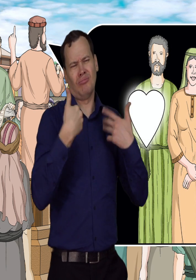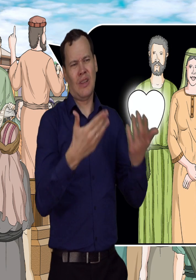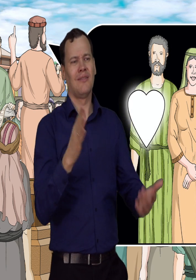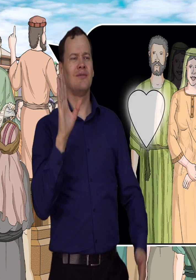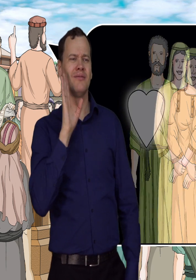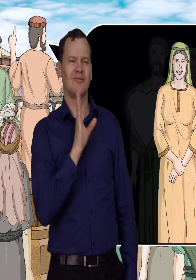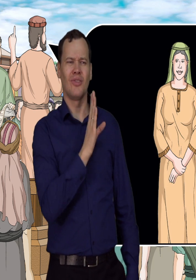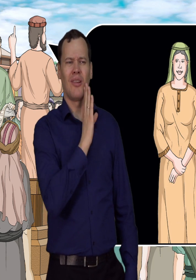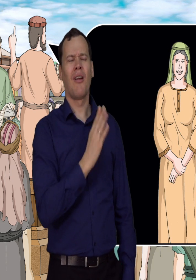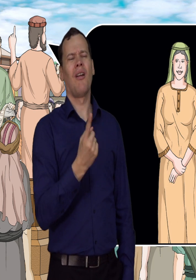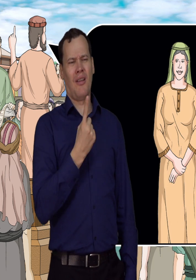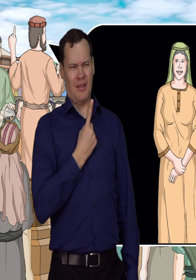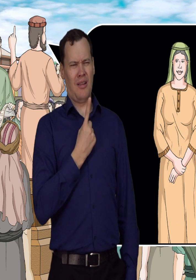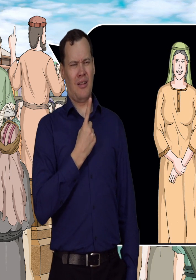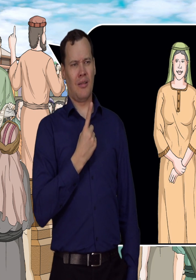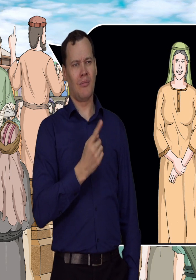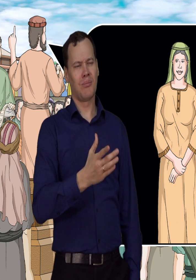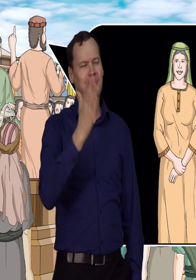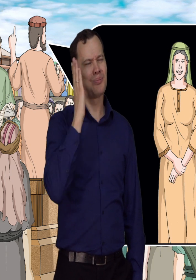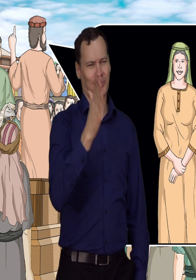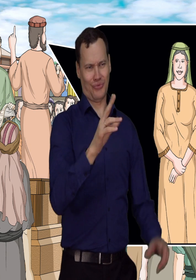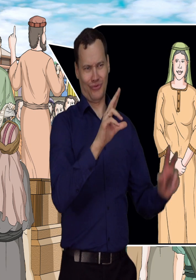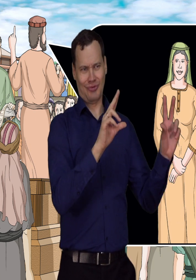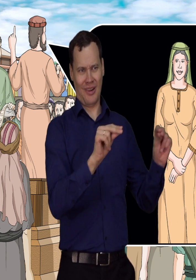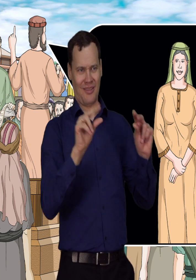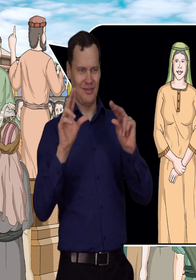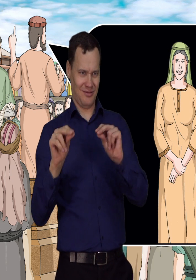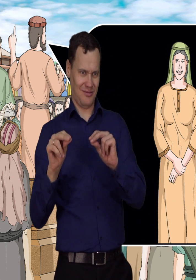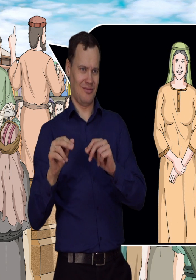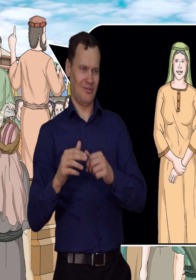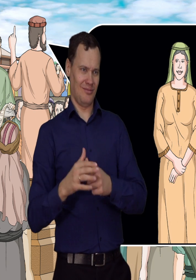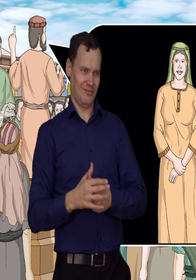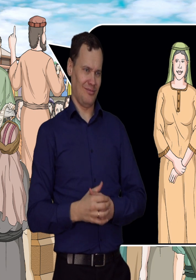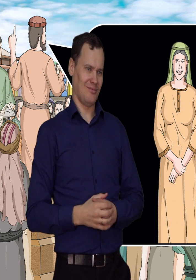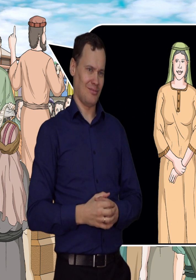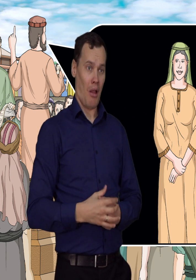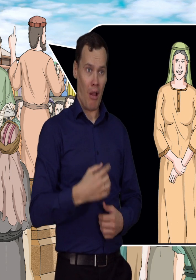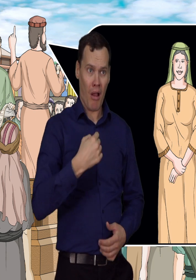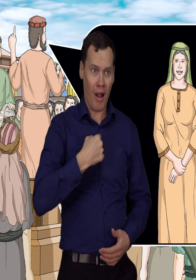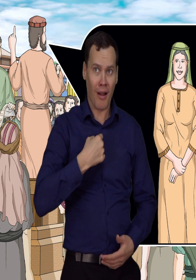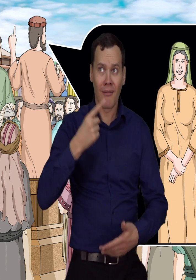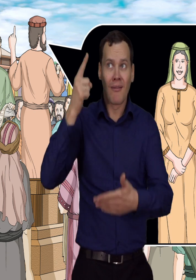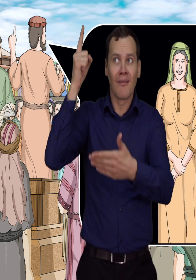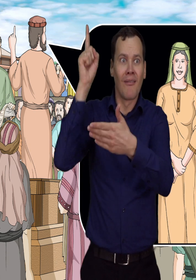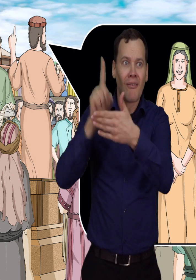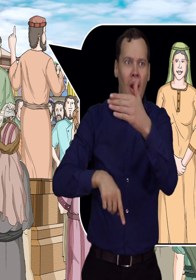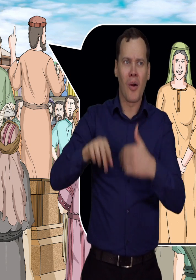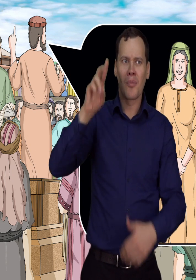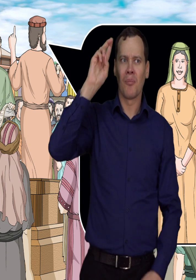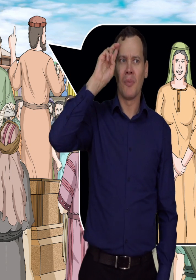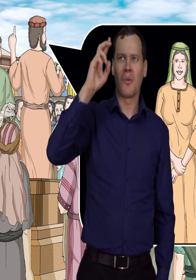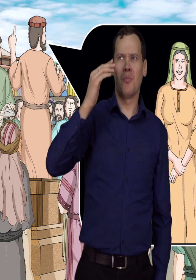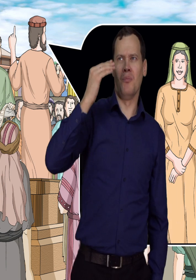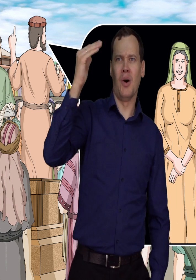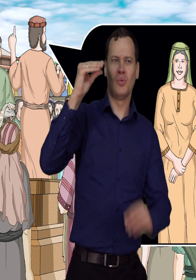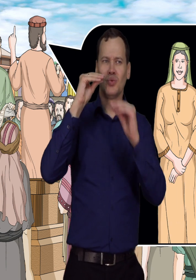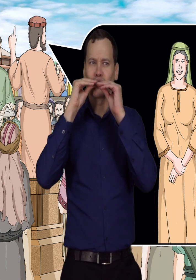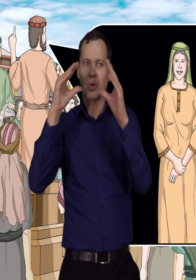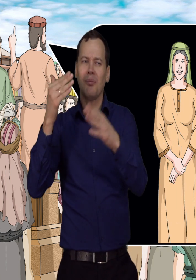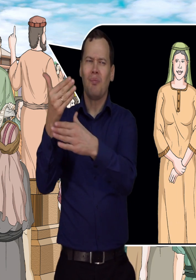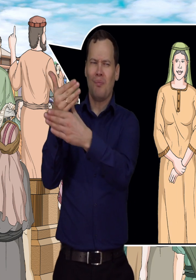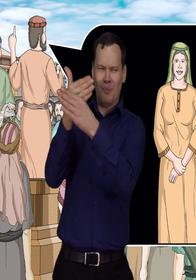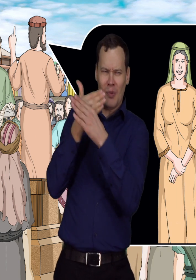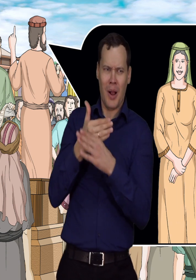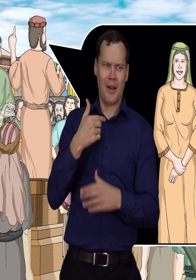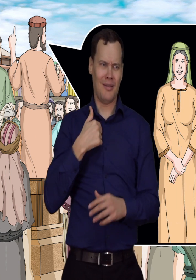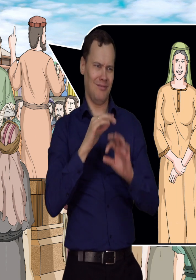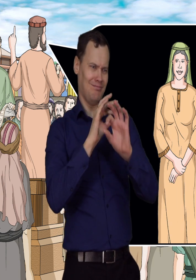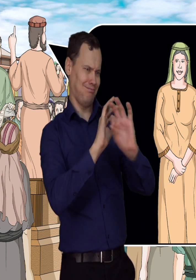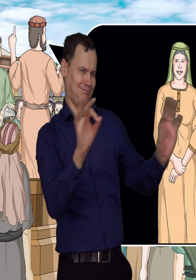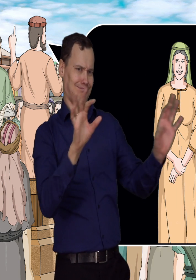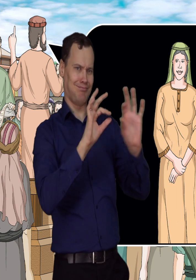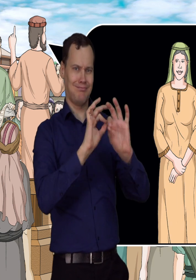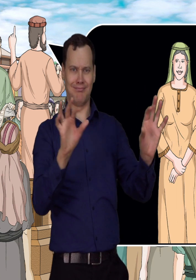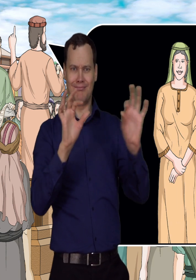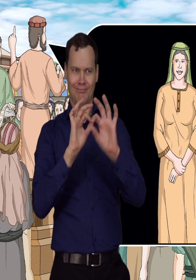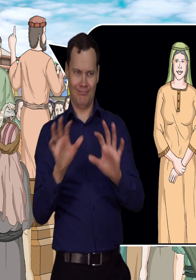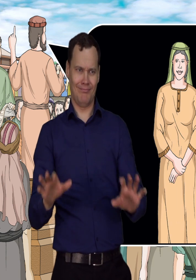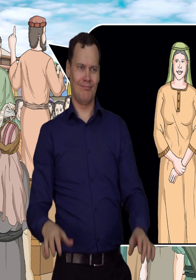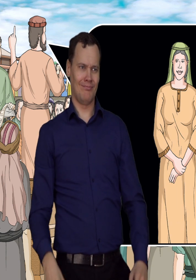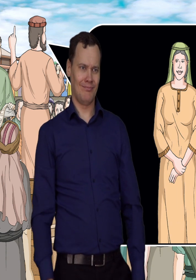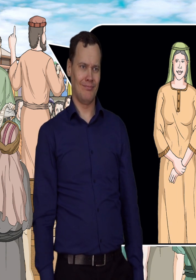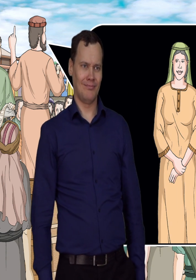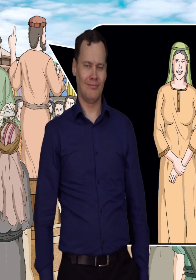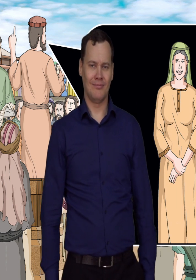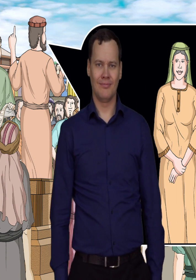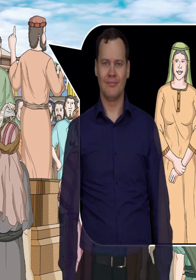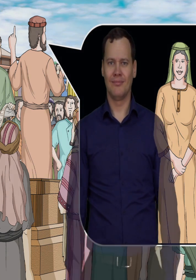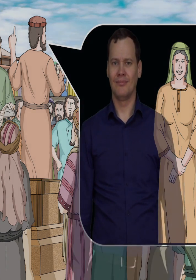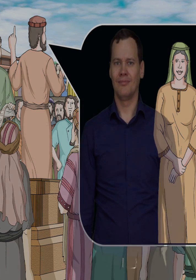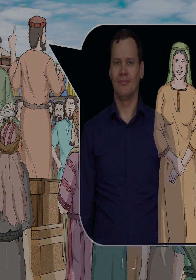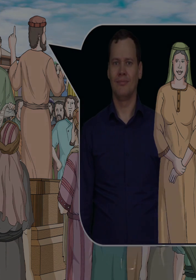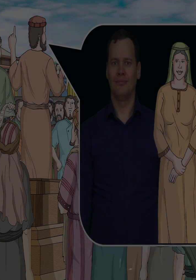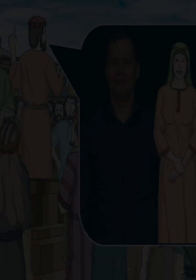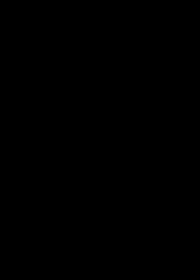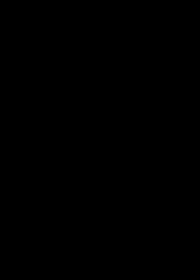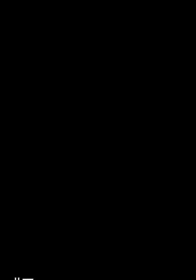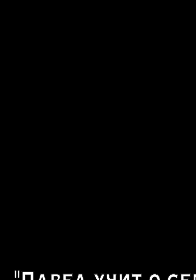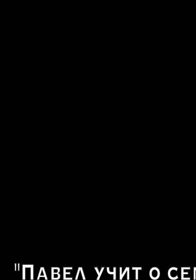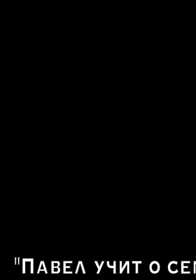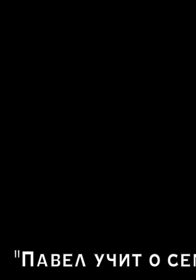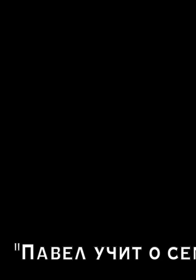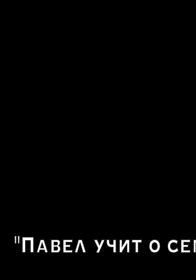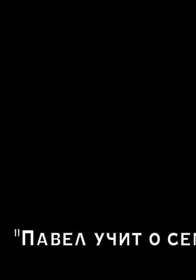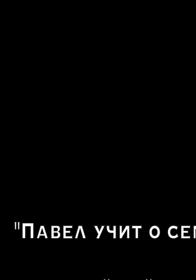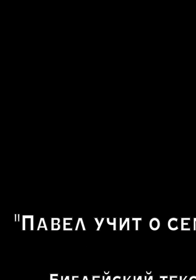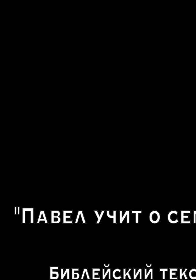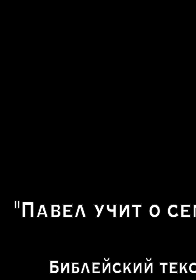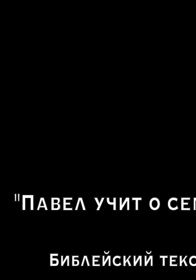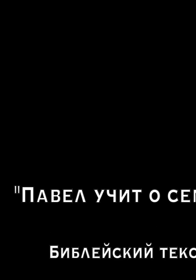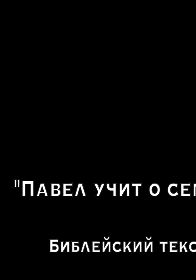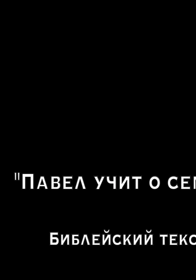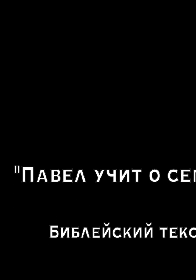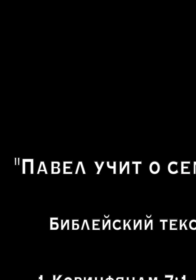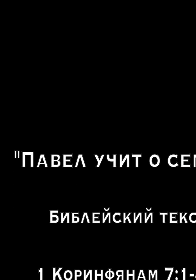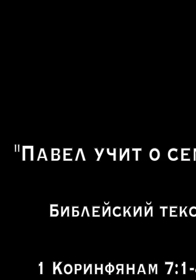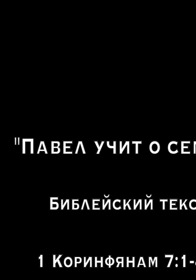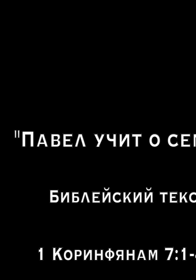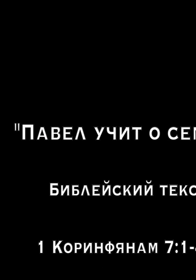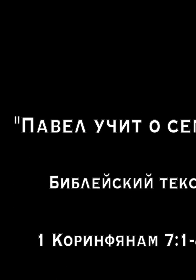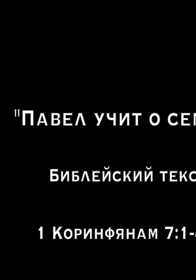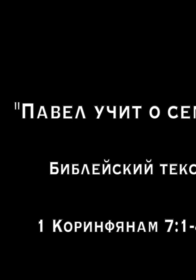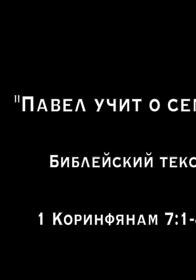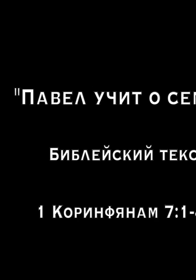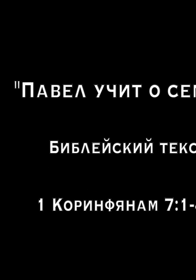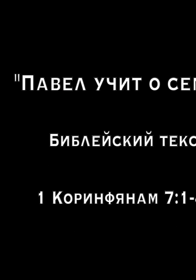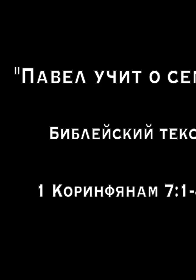And I think that I too have the Spirit of God.